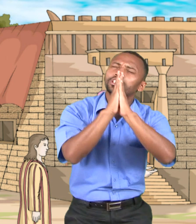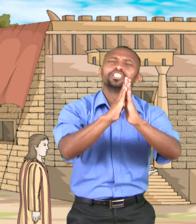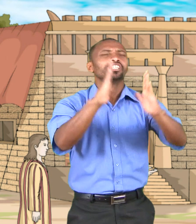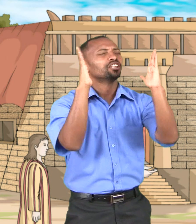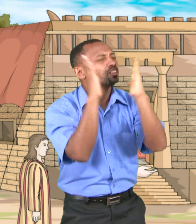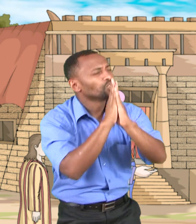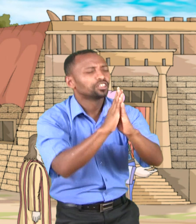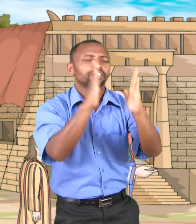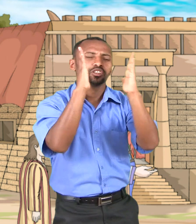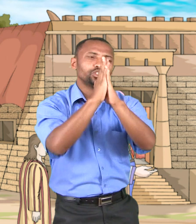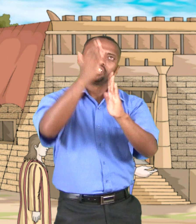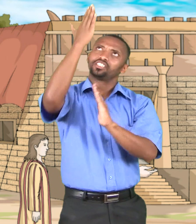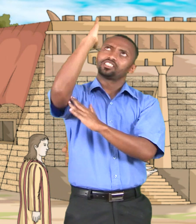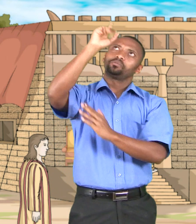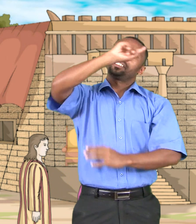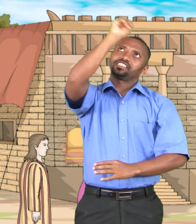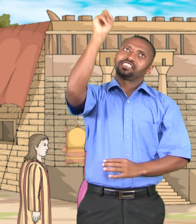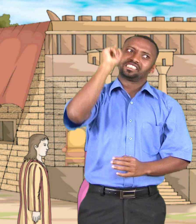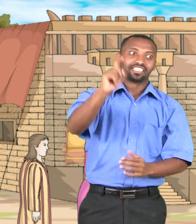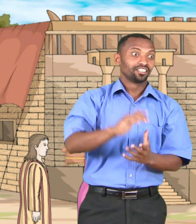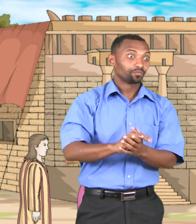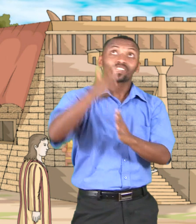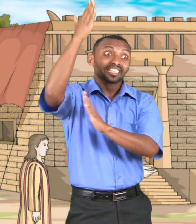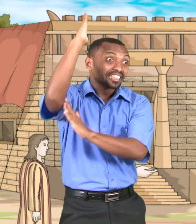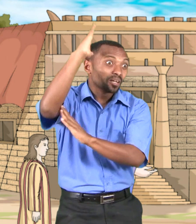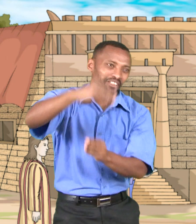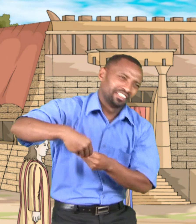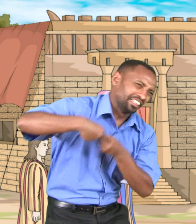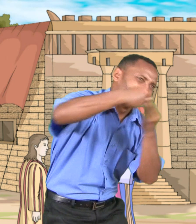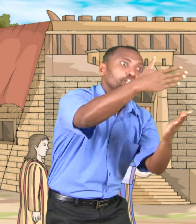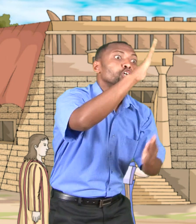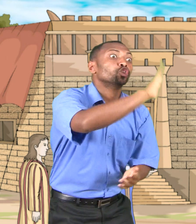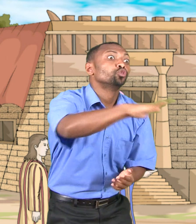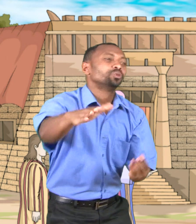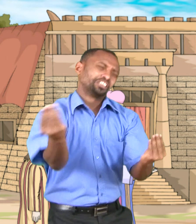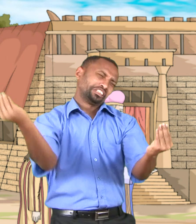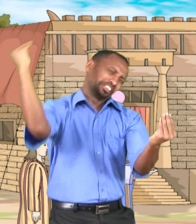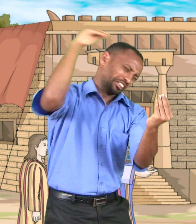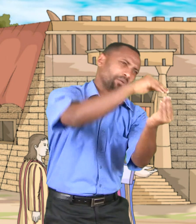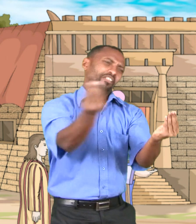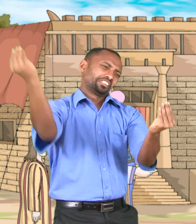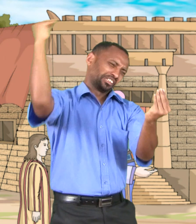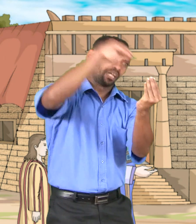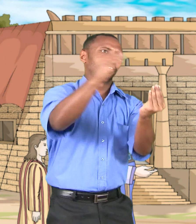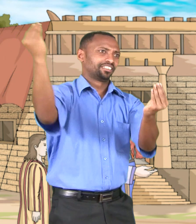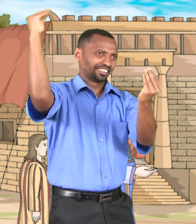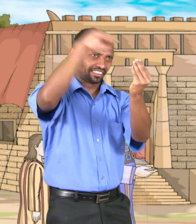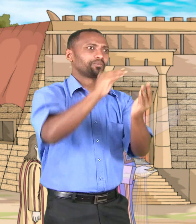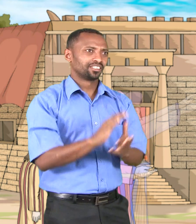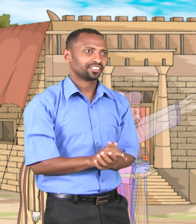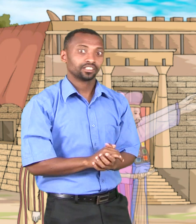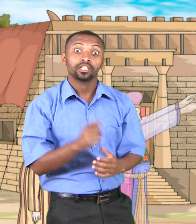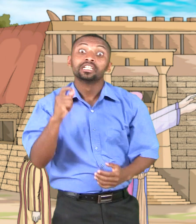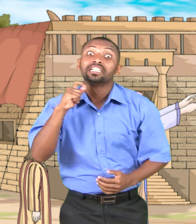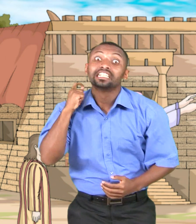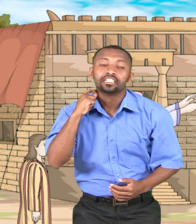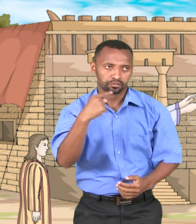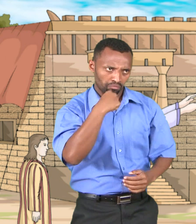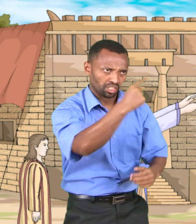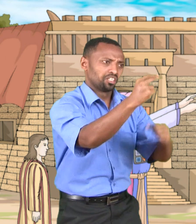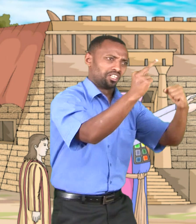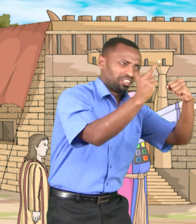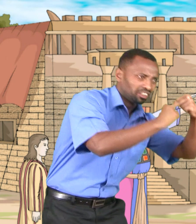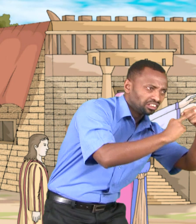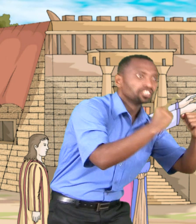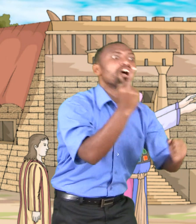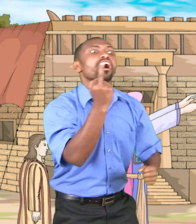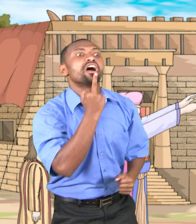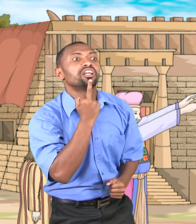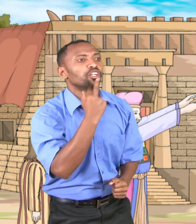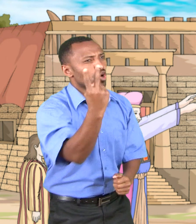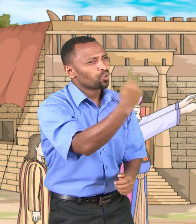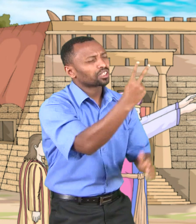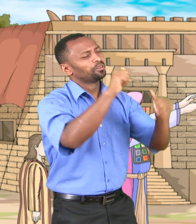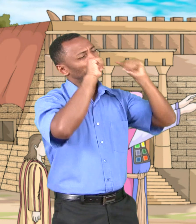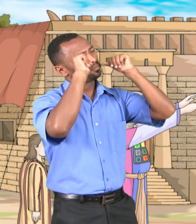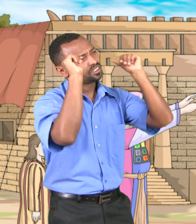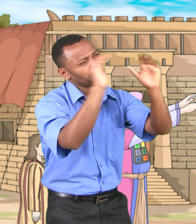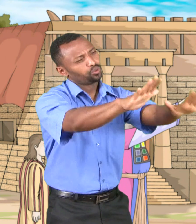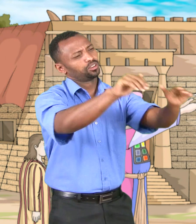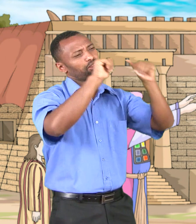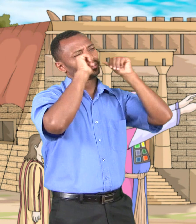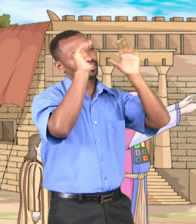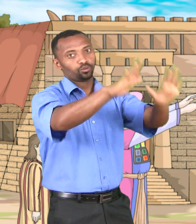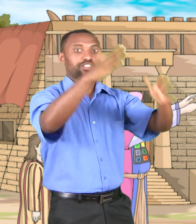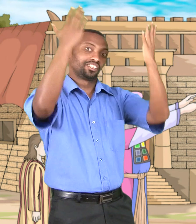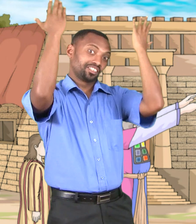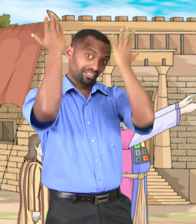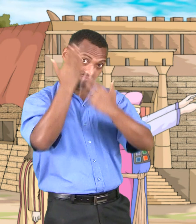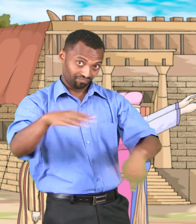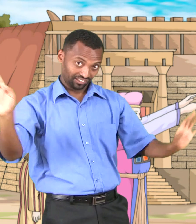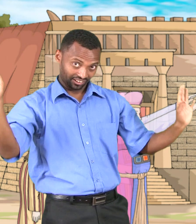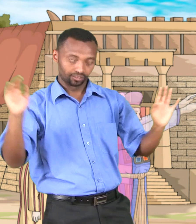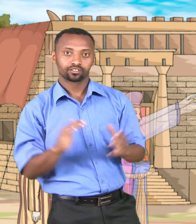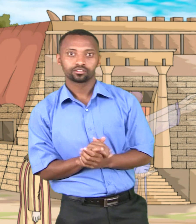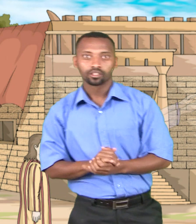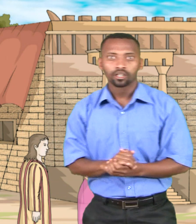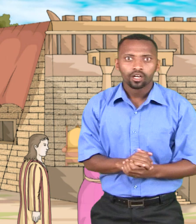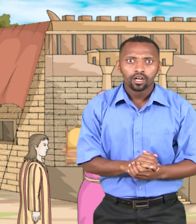Then they would go home.